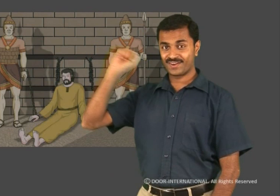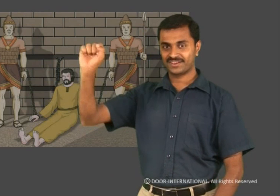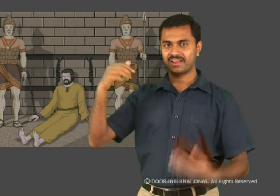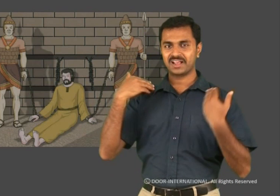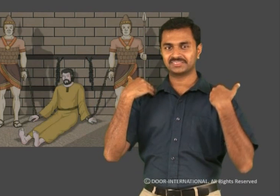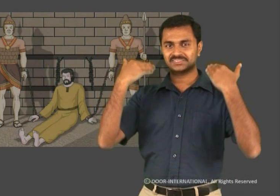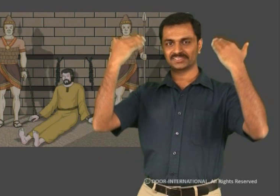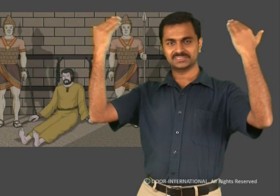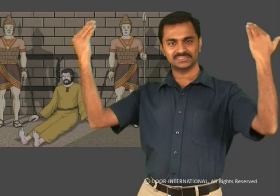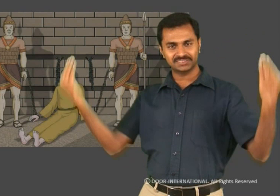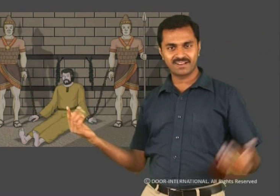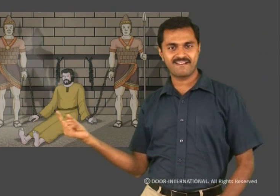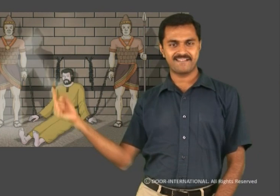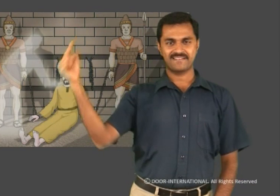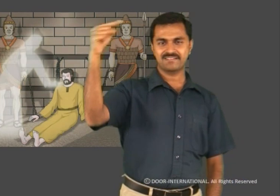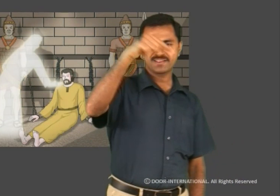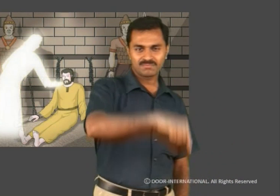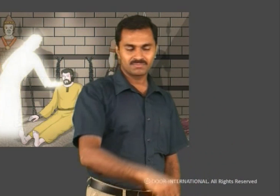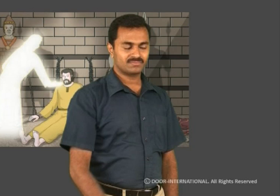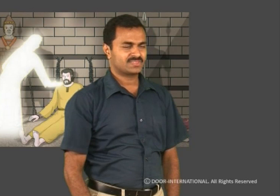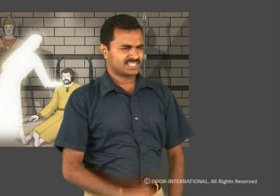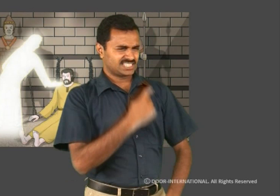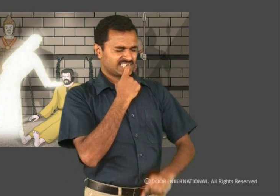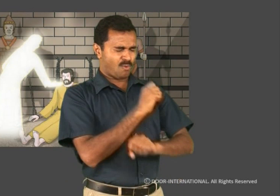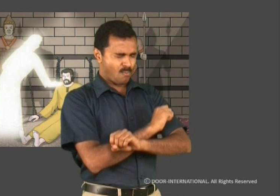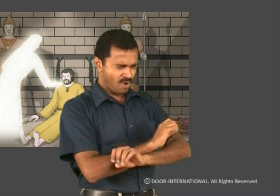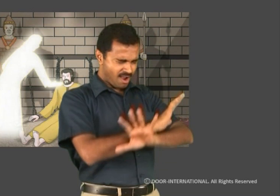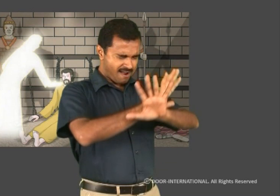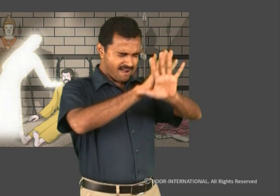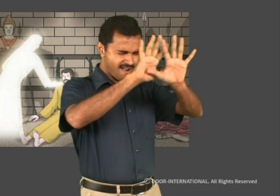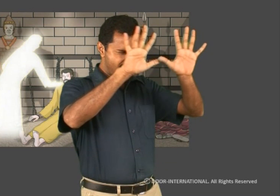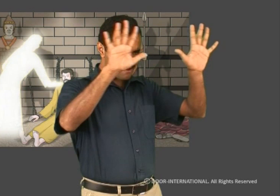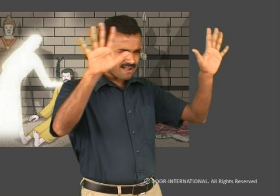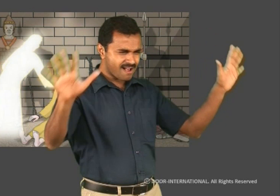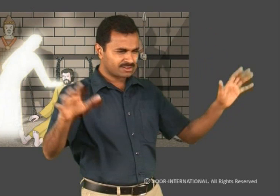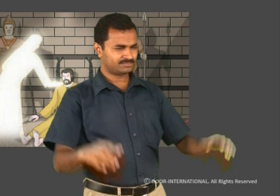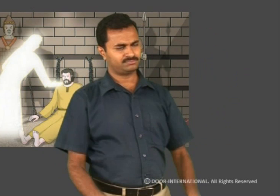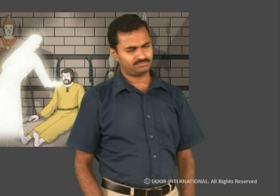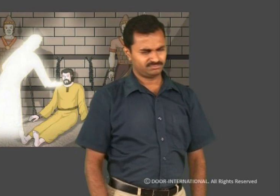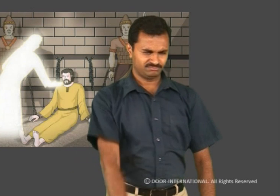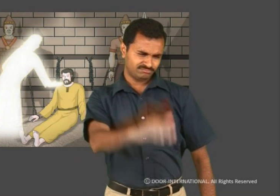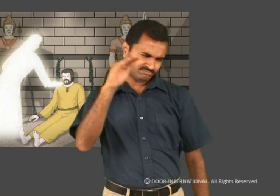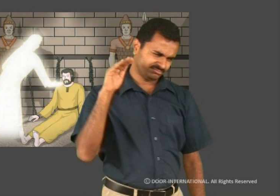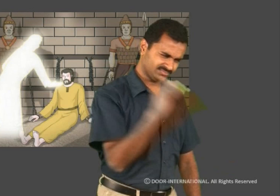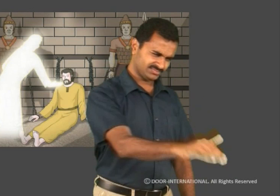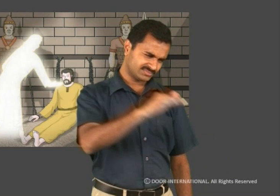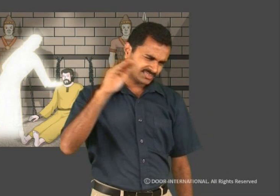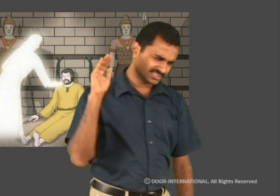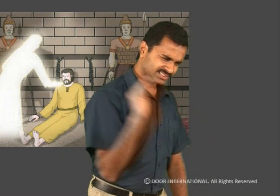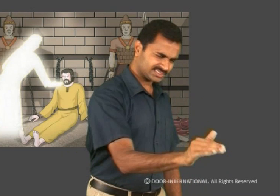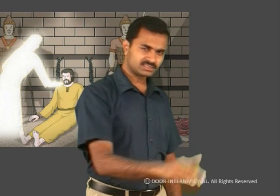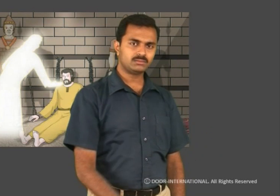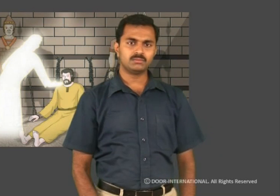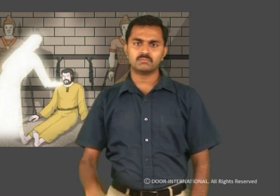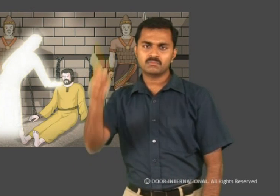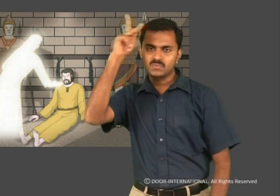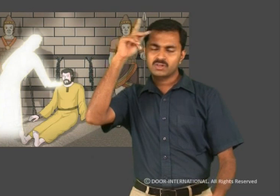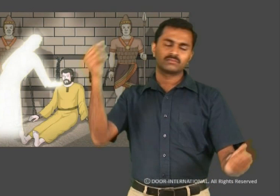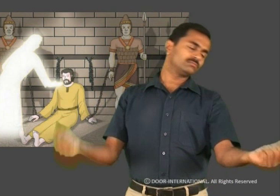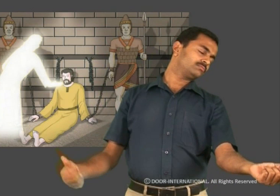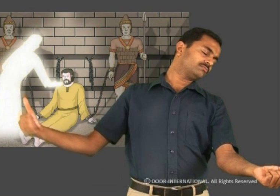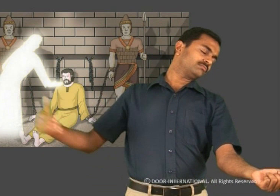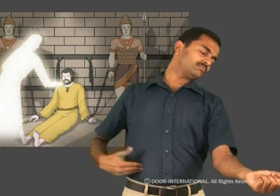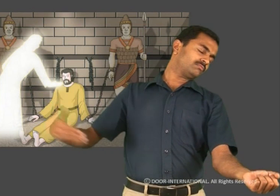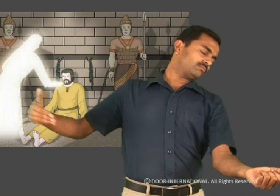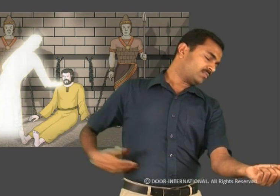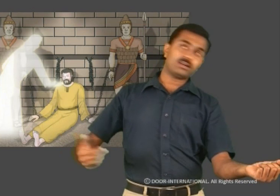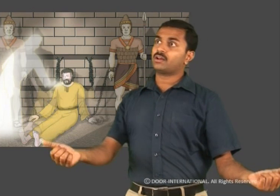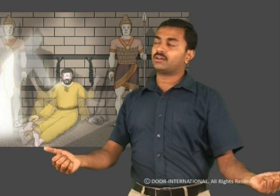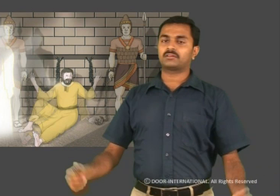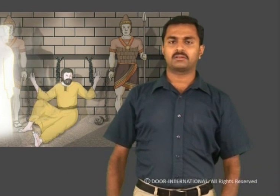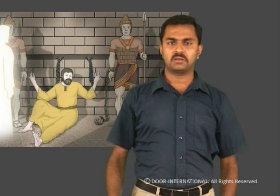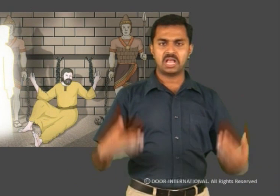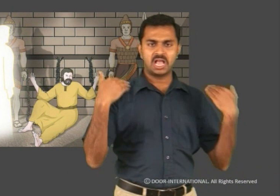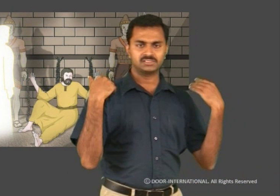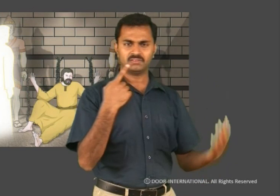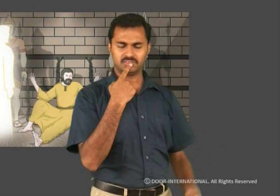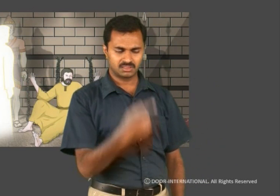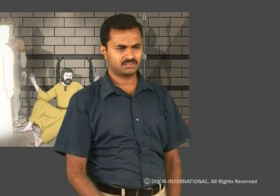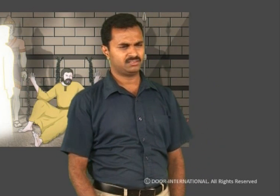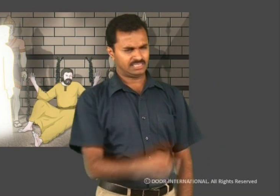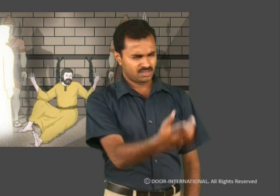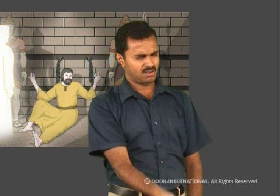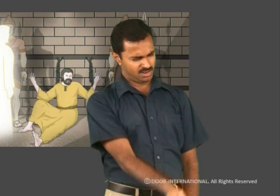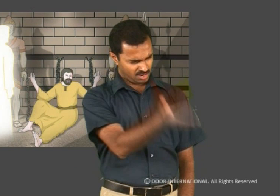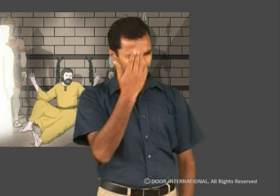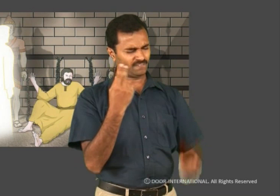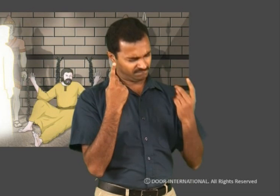Suddenly an angel of the Lord appeared and a light shone in the cell. He tapped Peter on the side and woke him up, saying, “Get up quickly.”